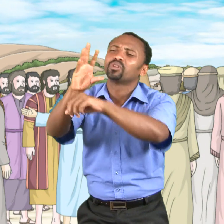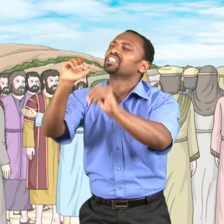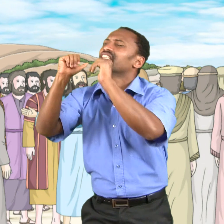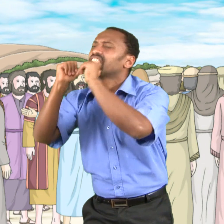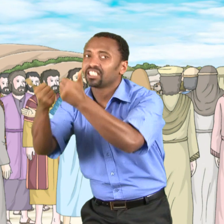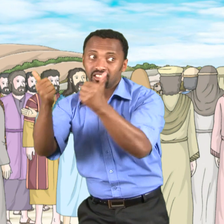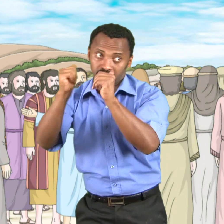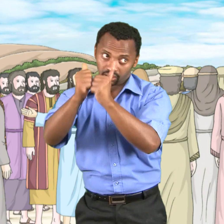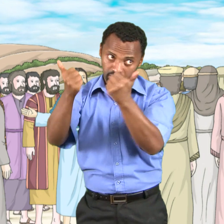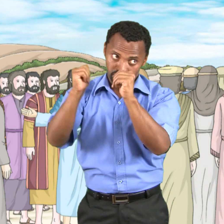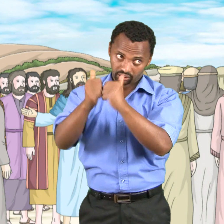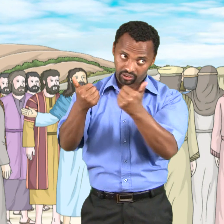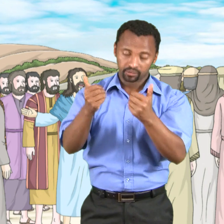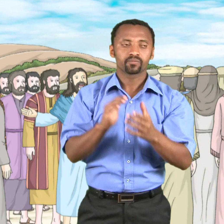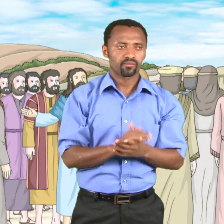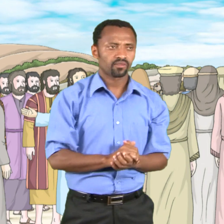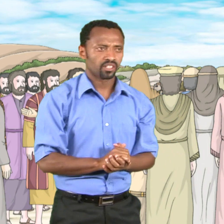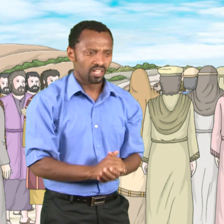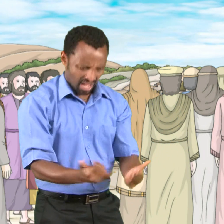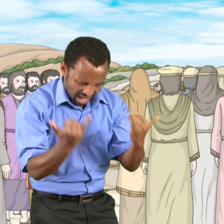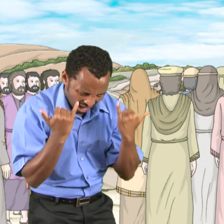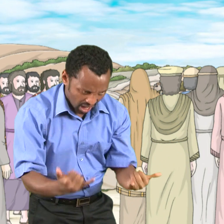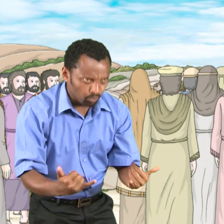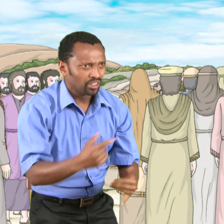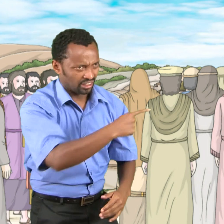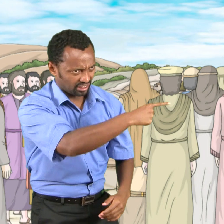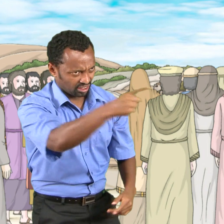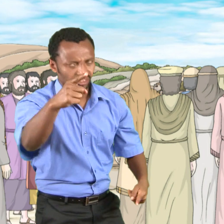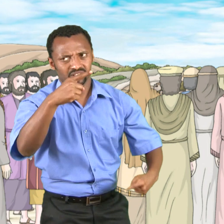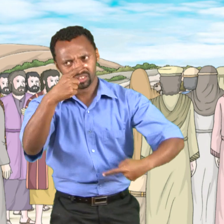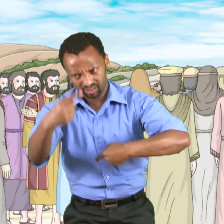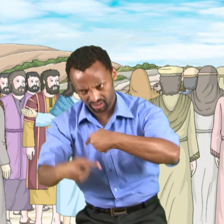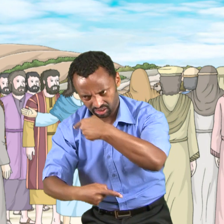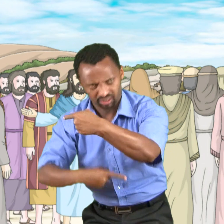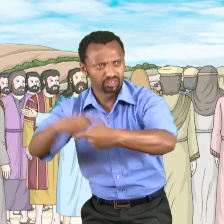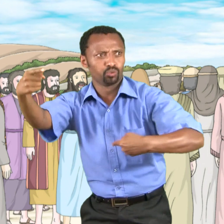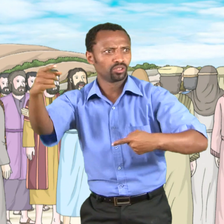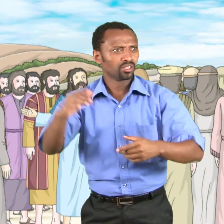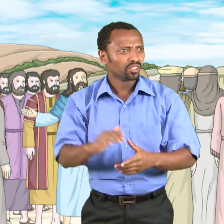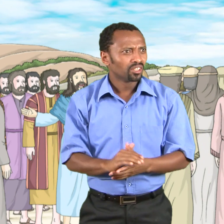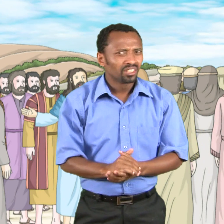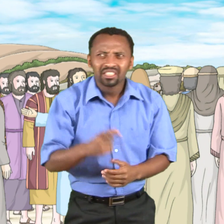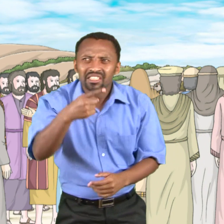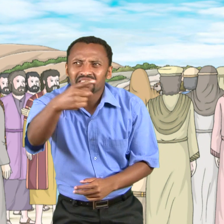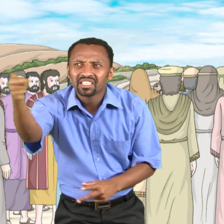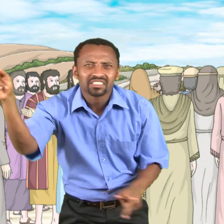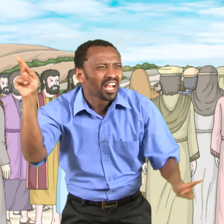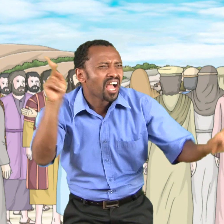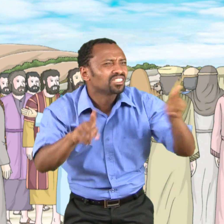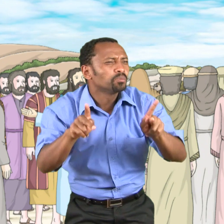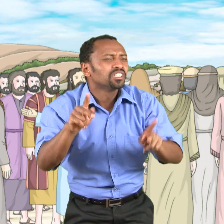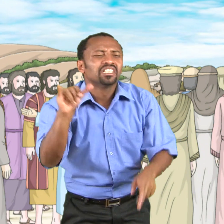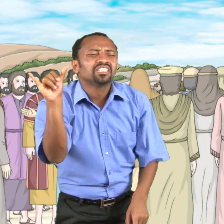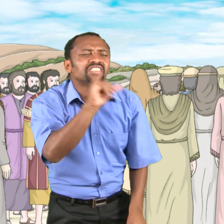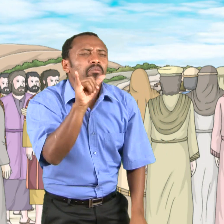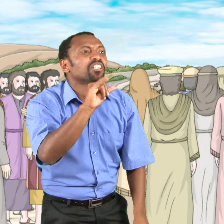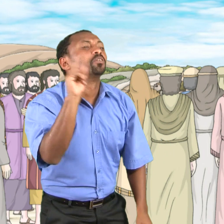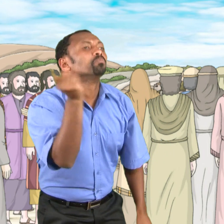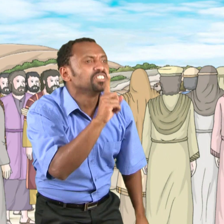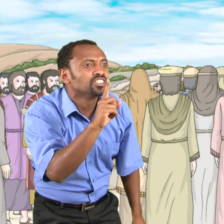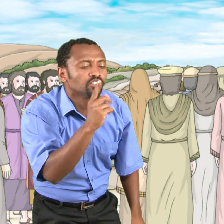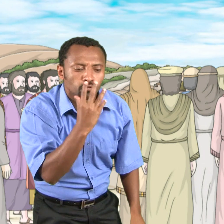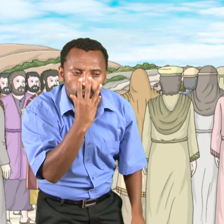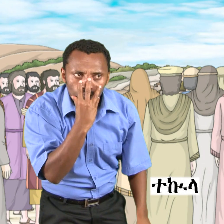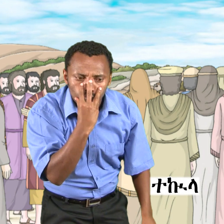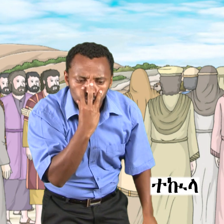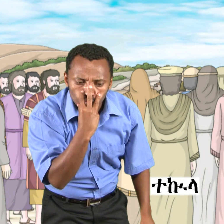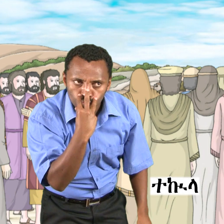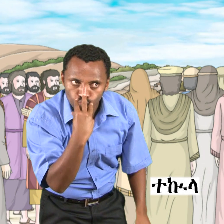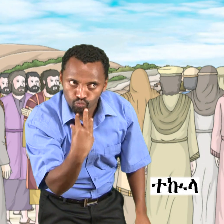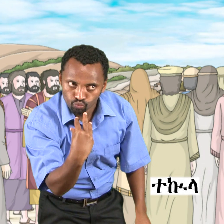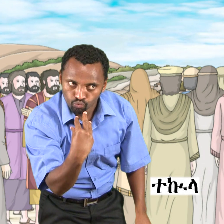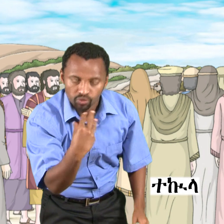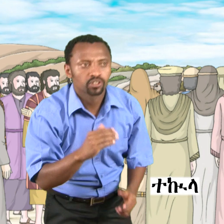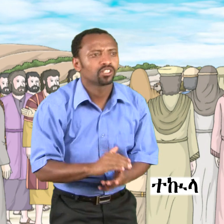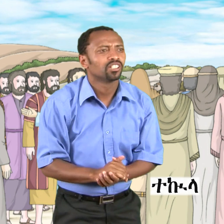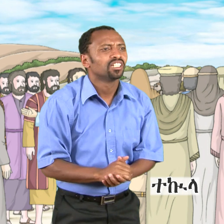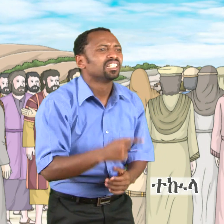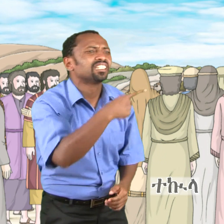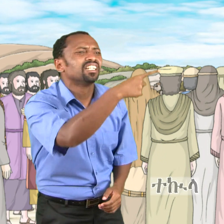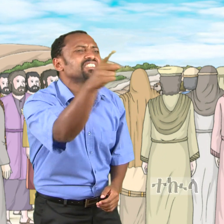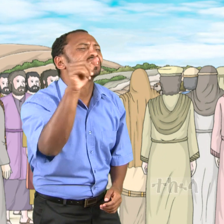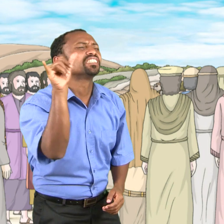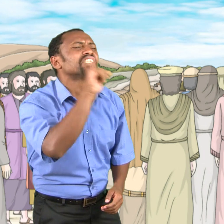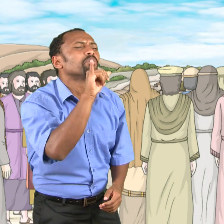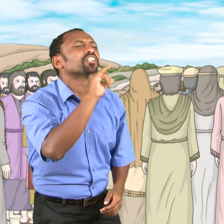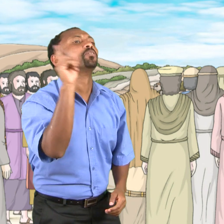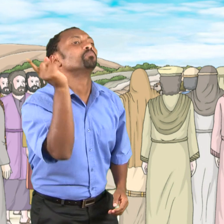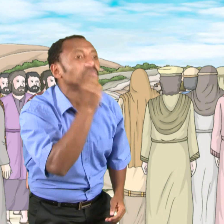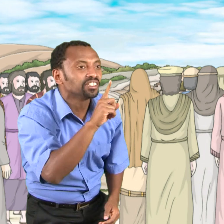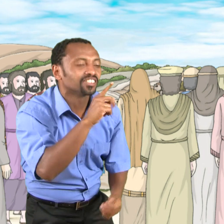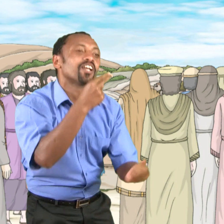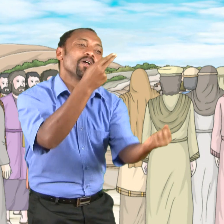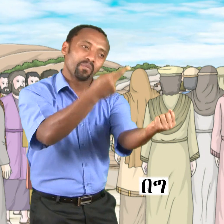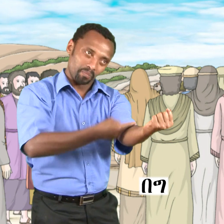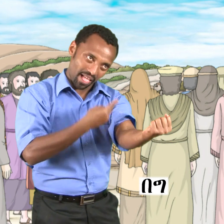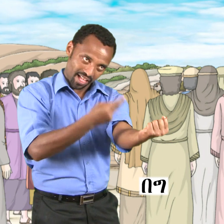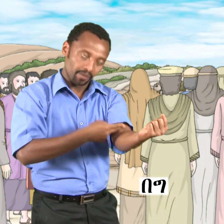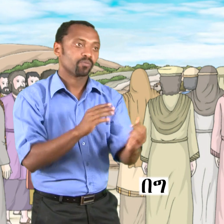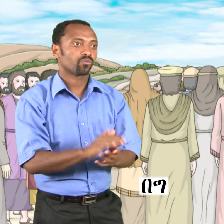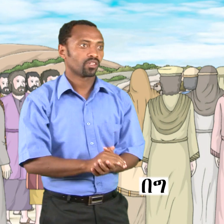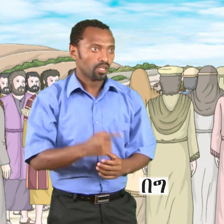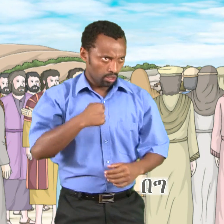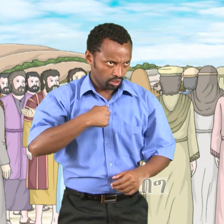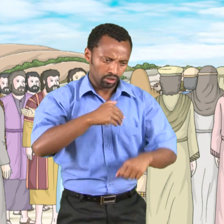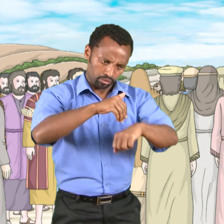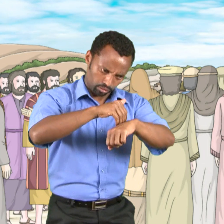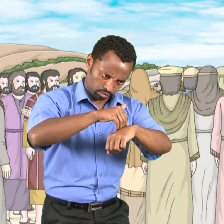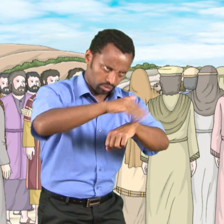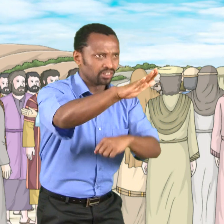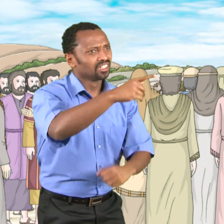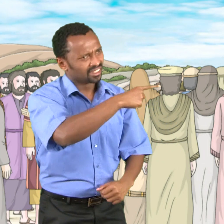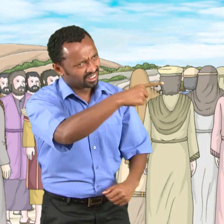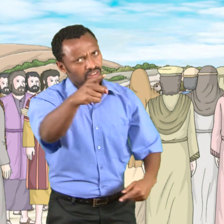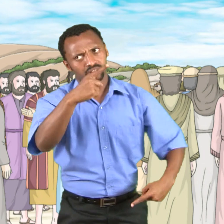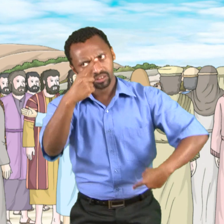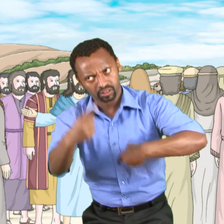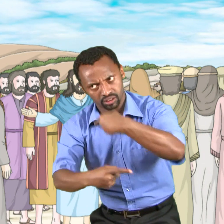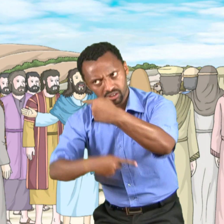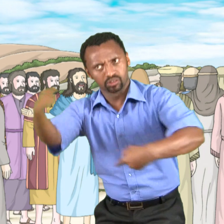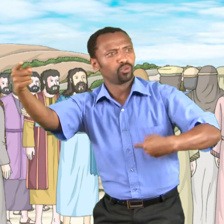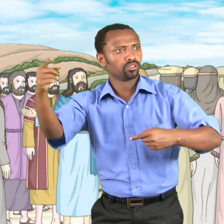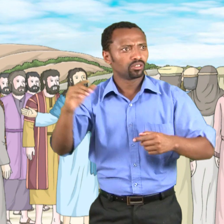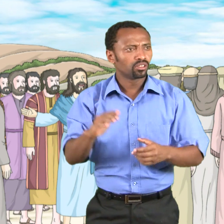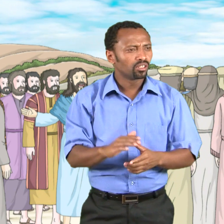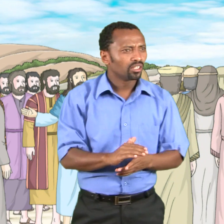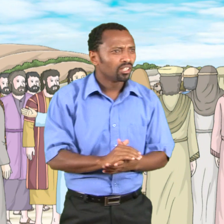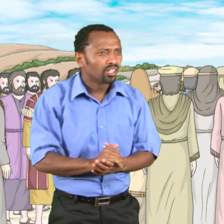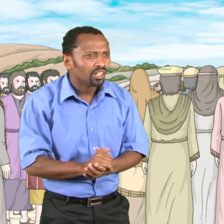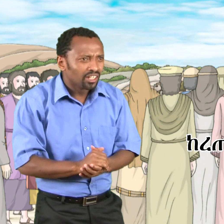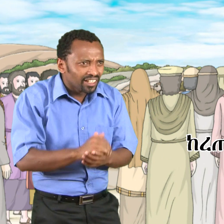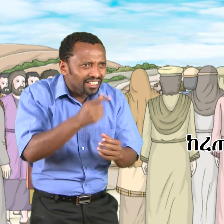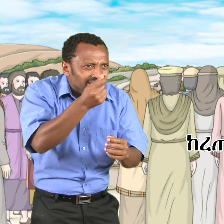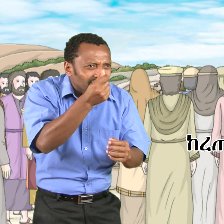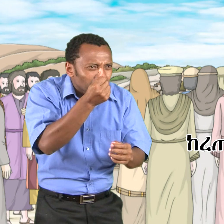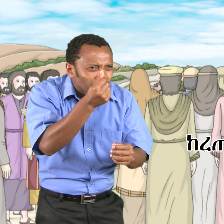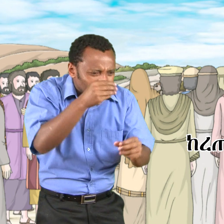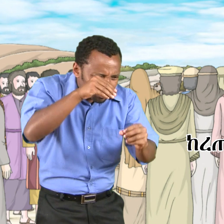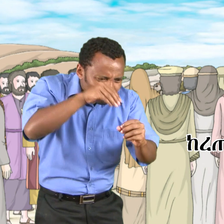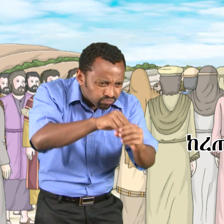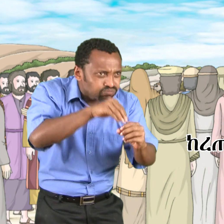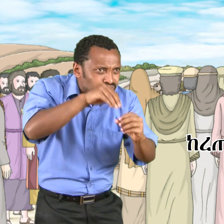Go! I am sending you out like lambs among wolves.